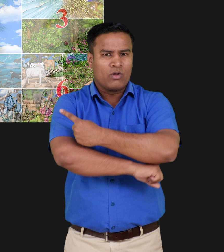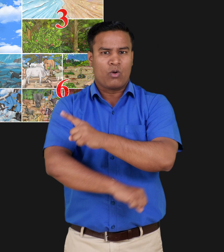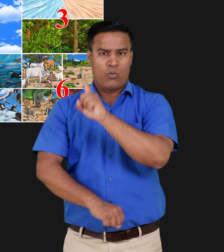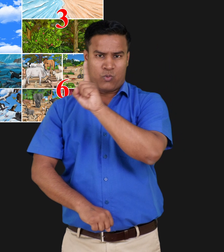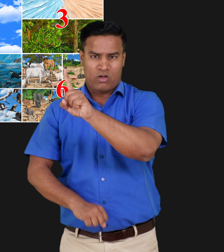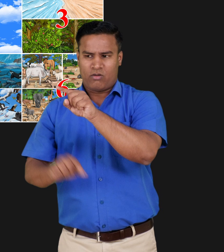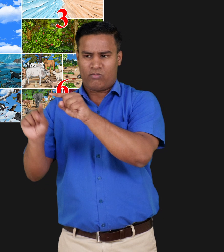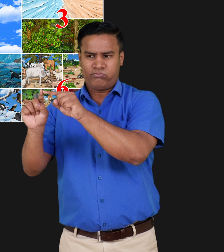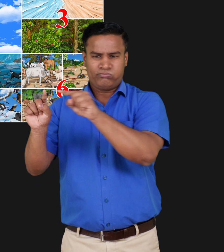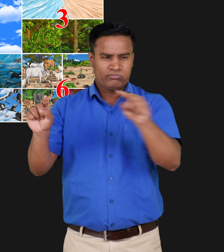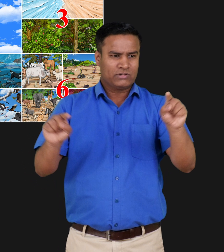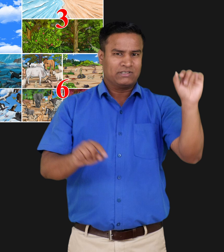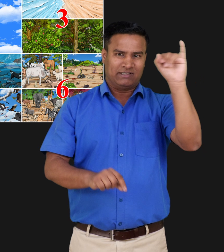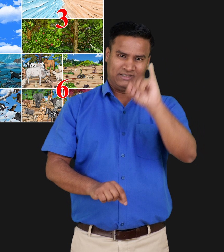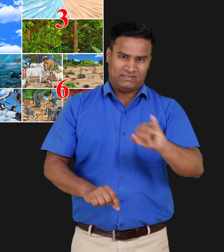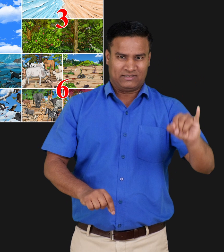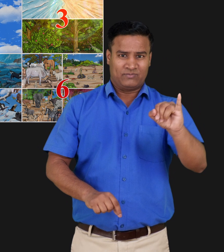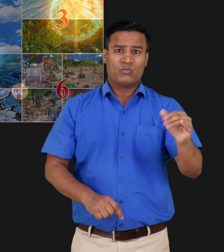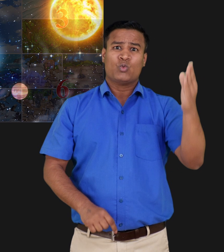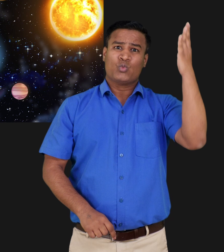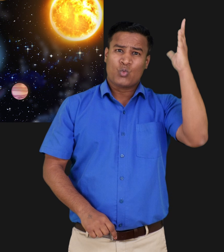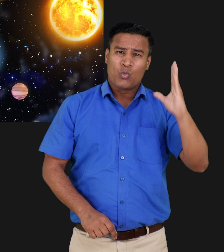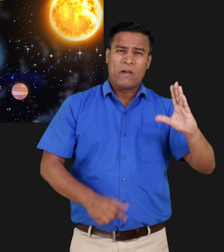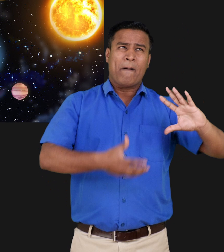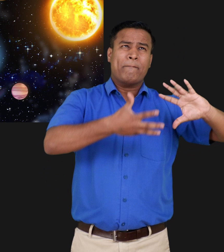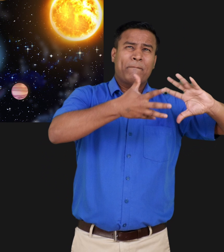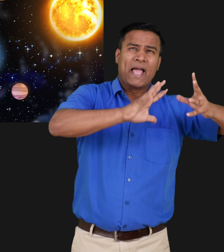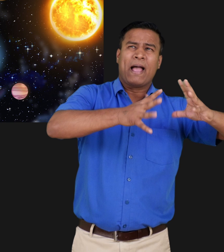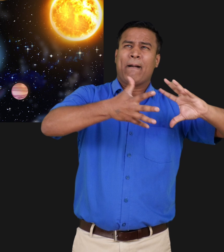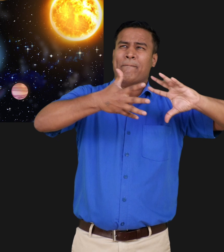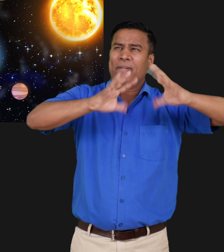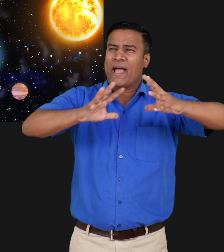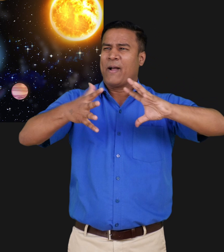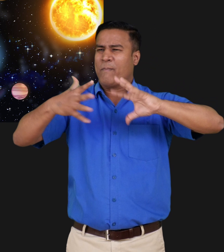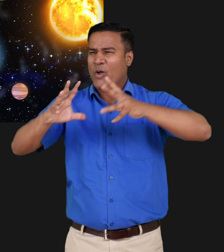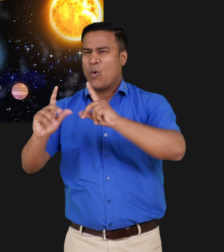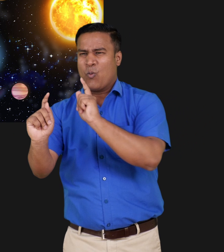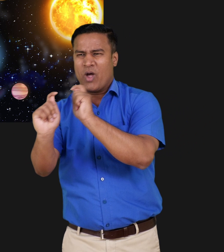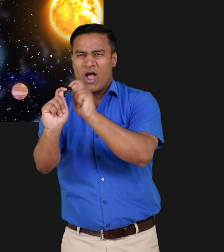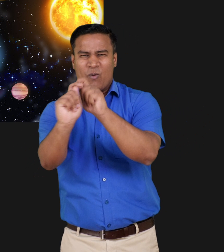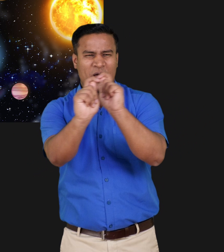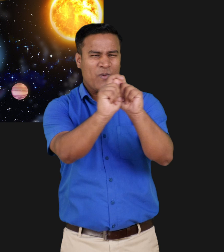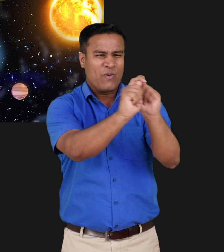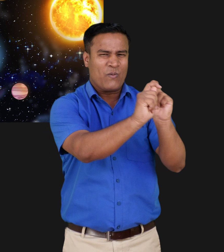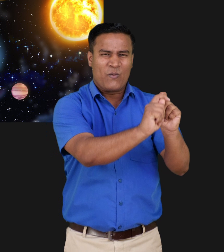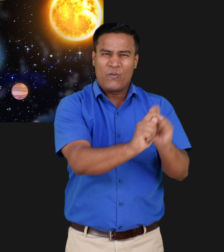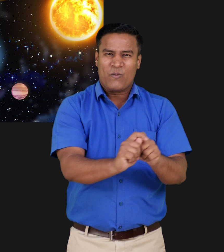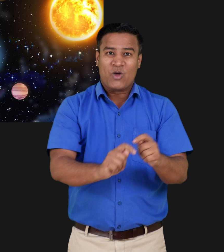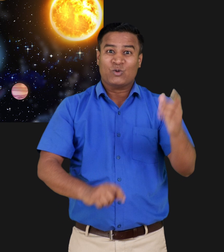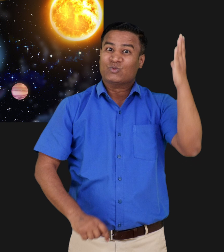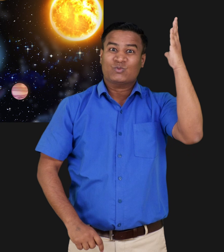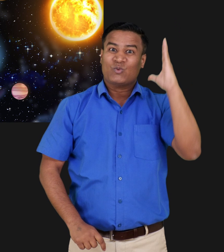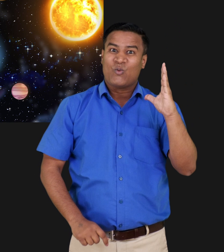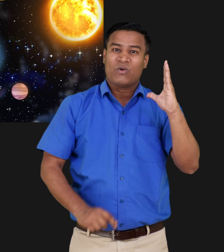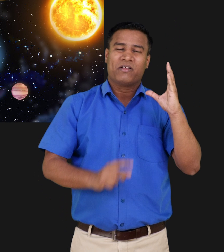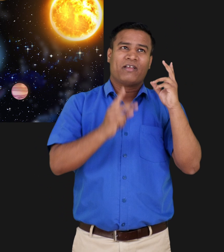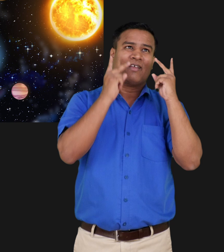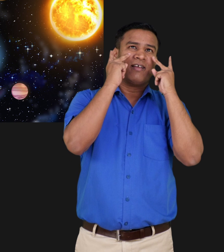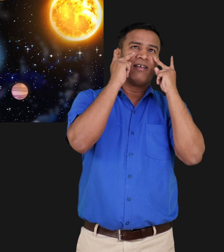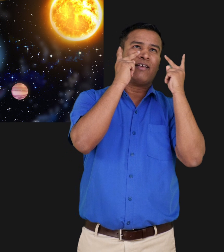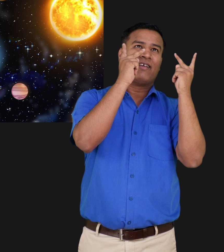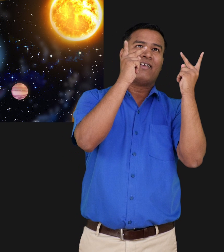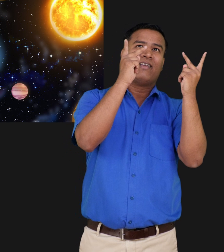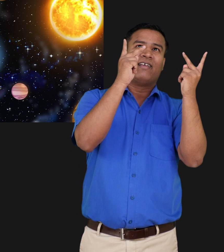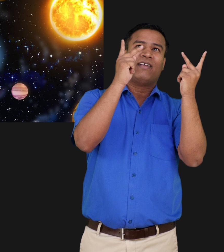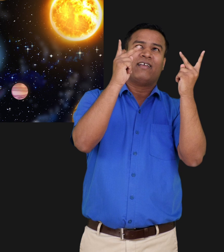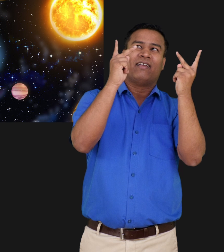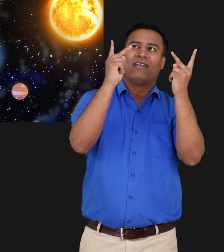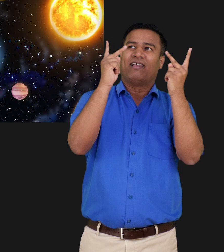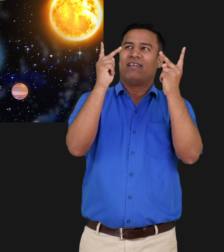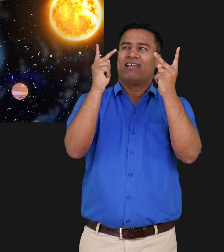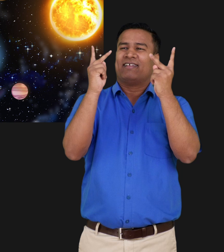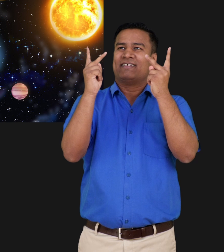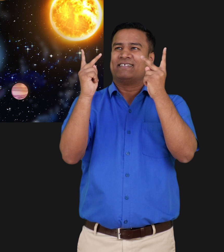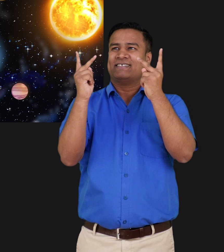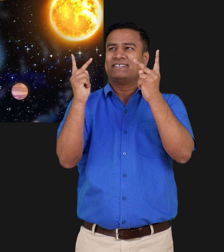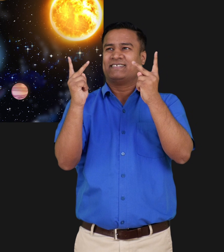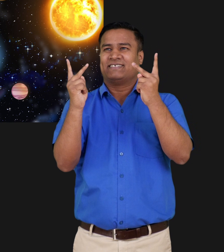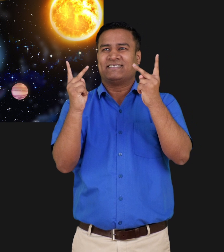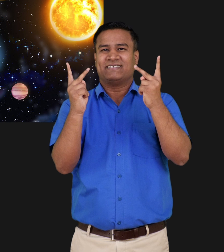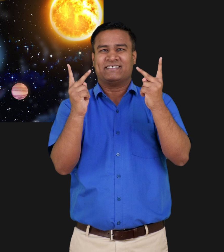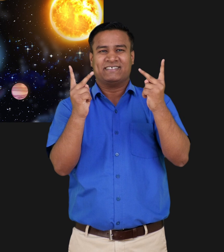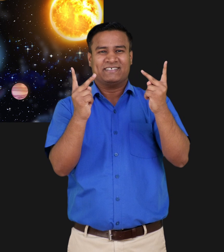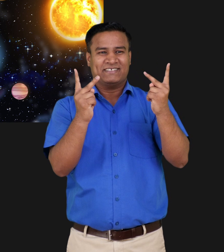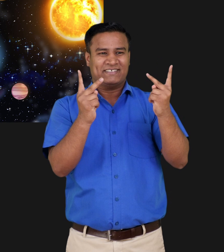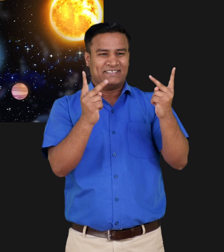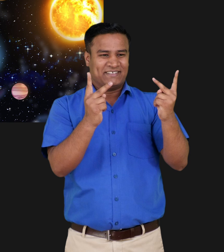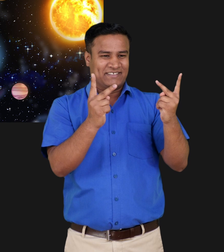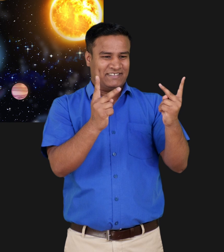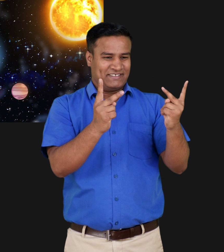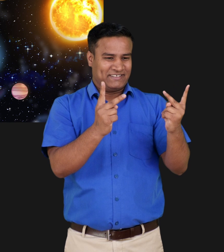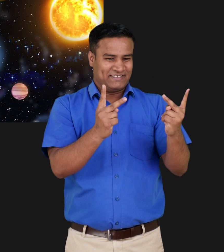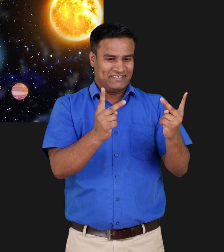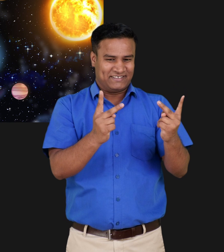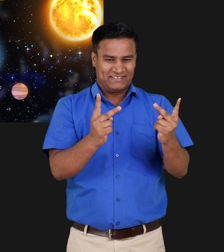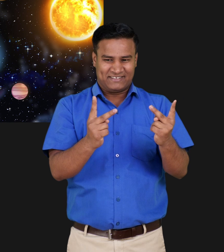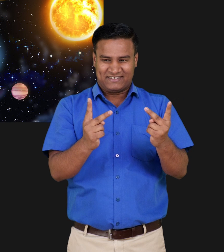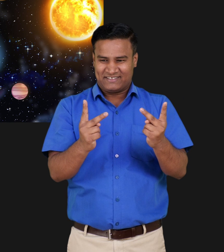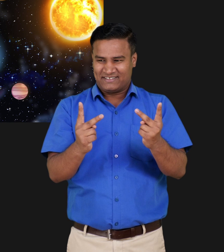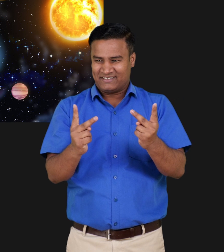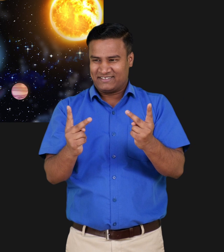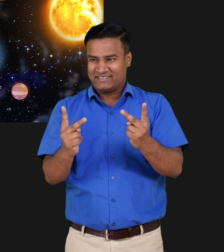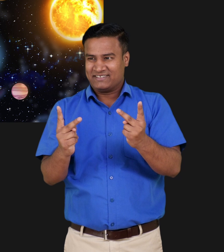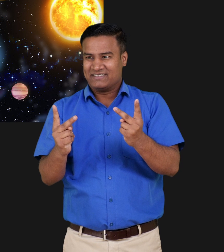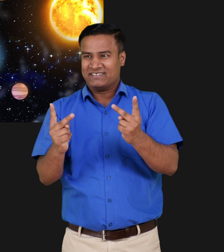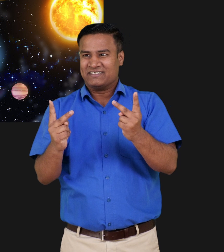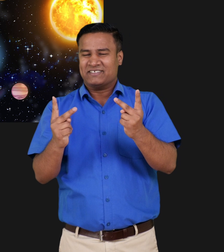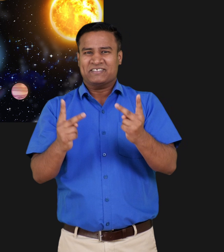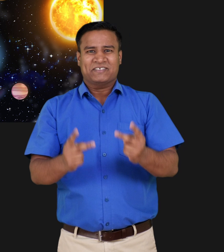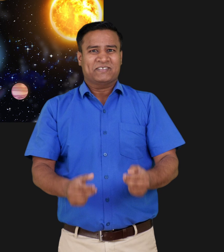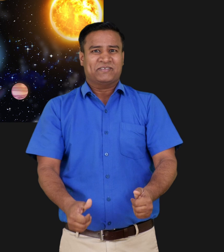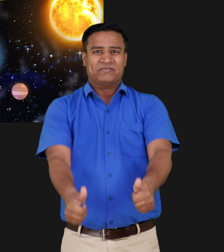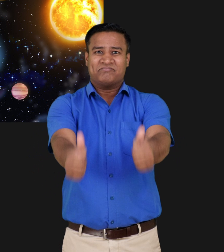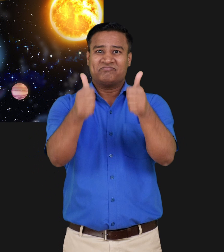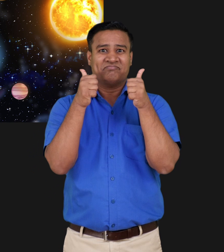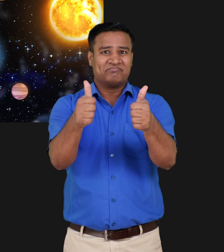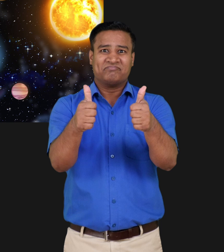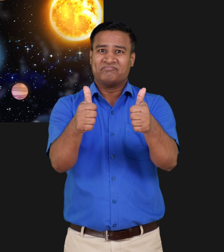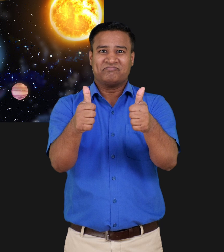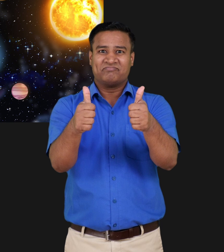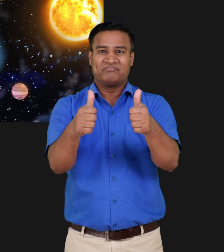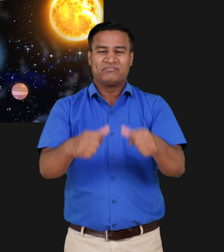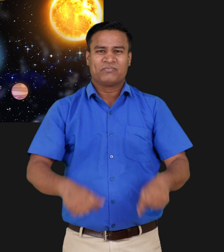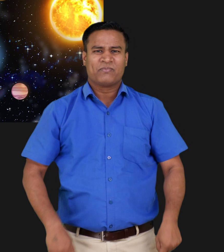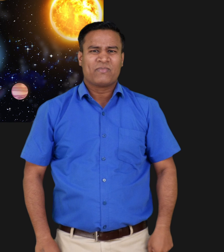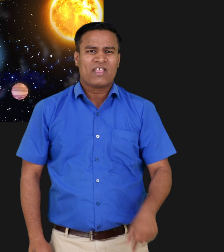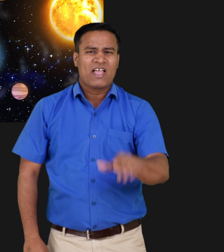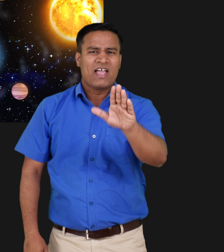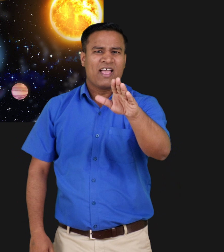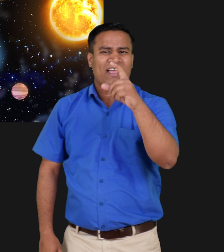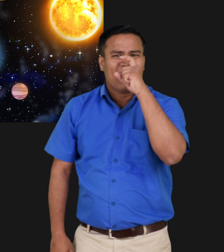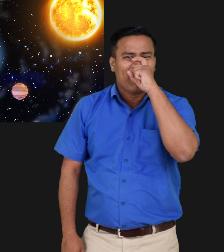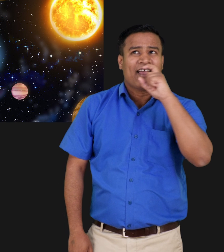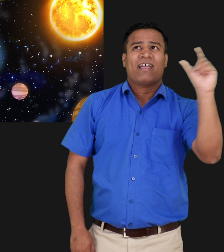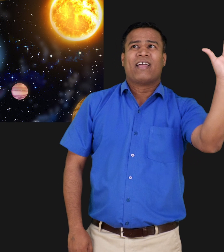Thus the heavens and the earth were completed in all their vast array.